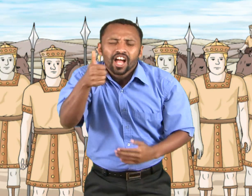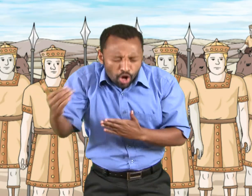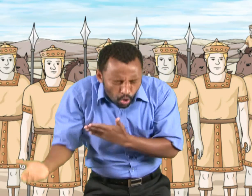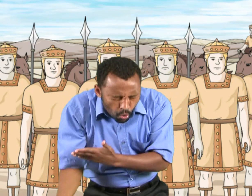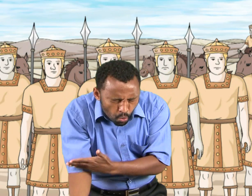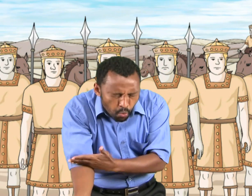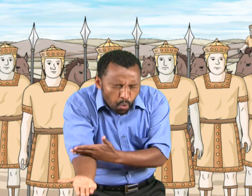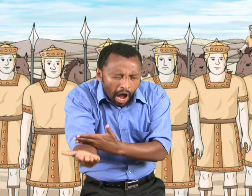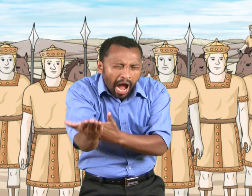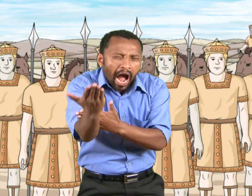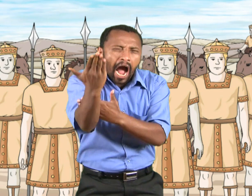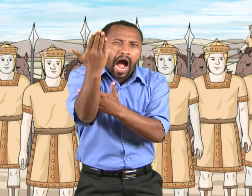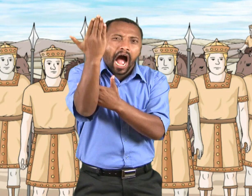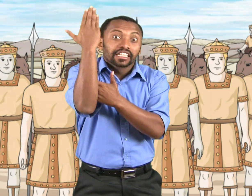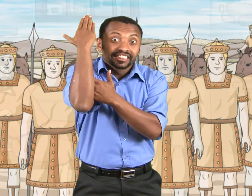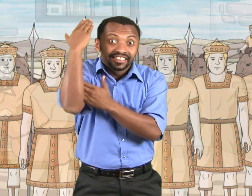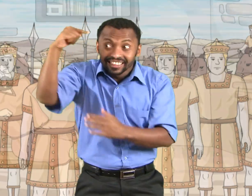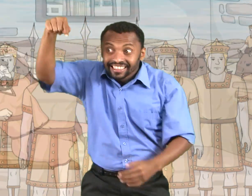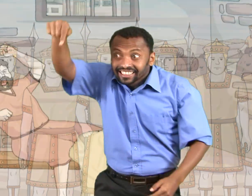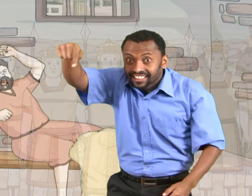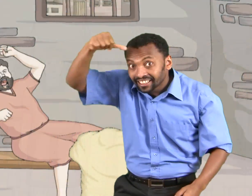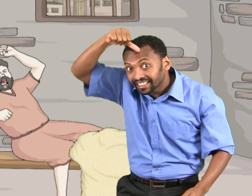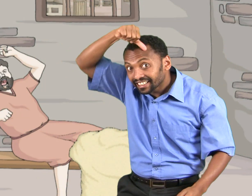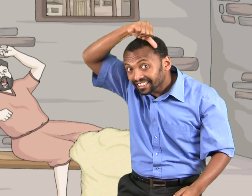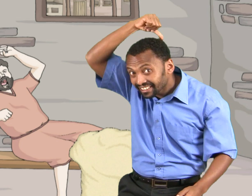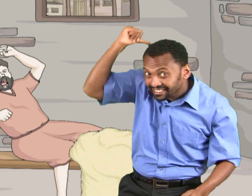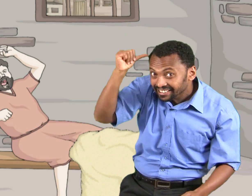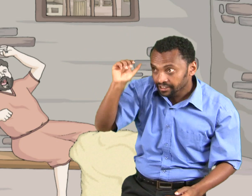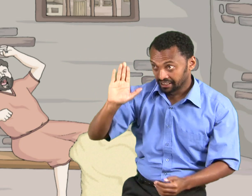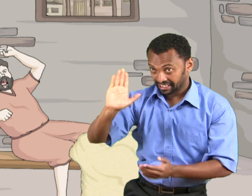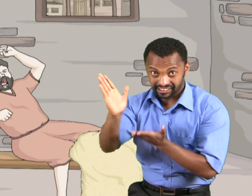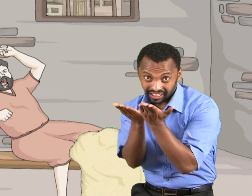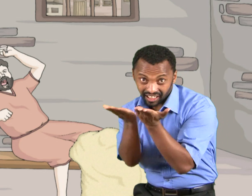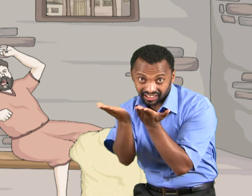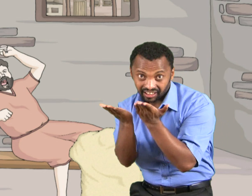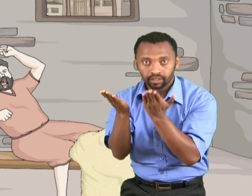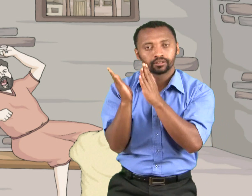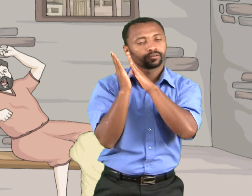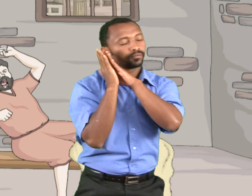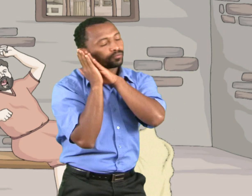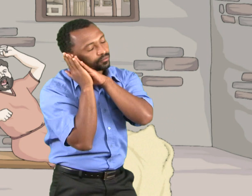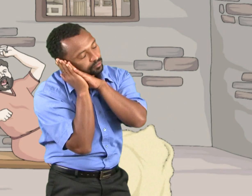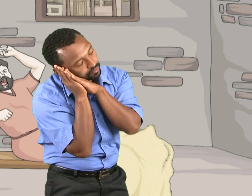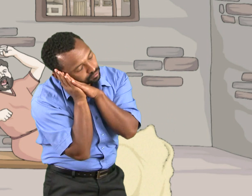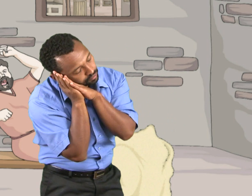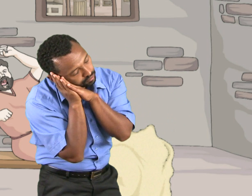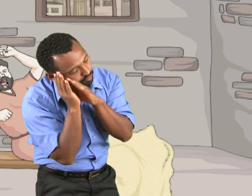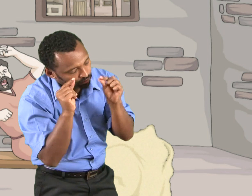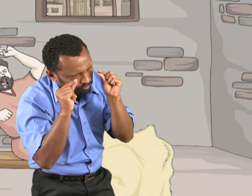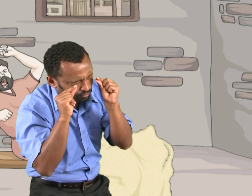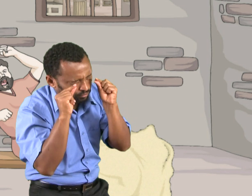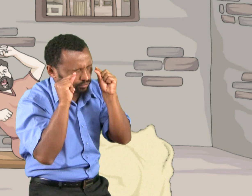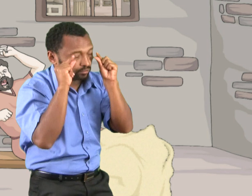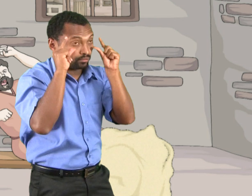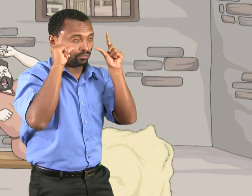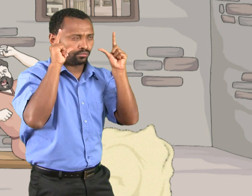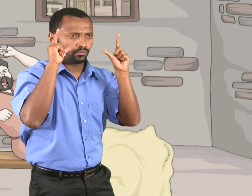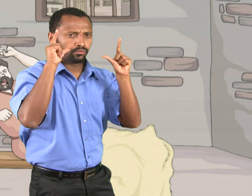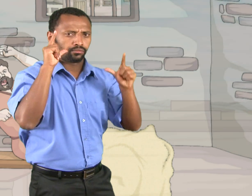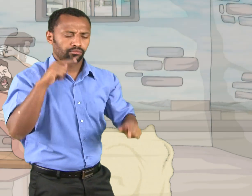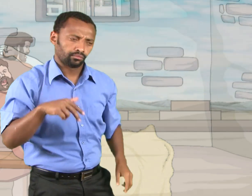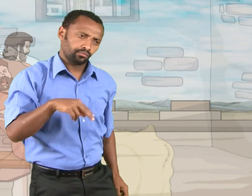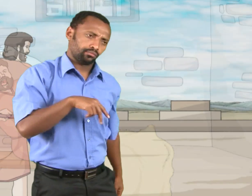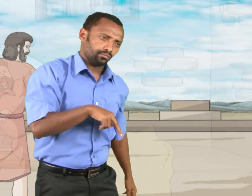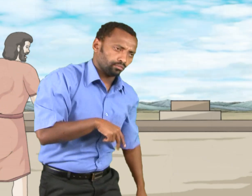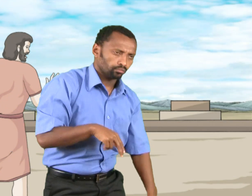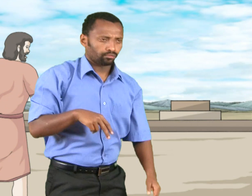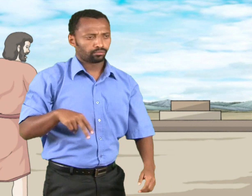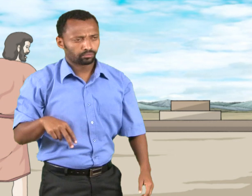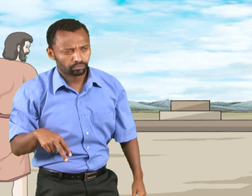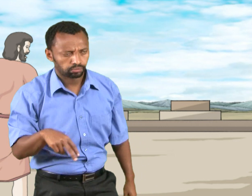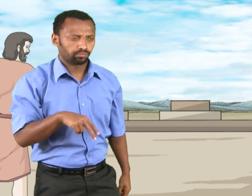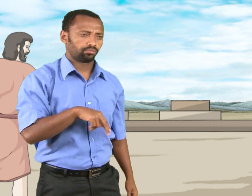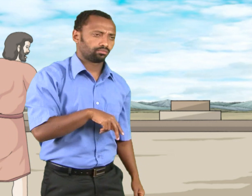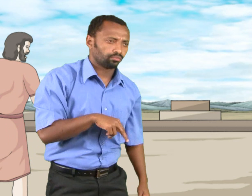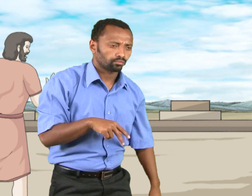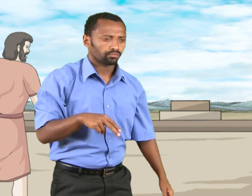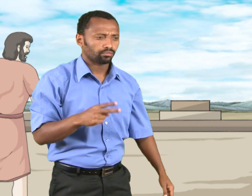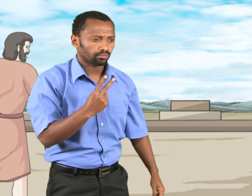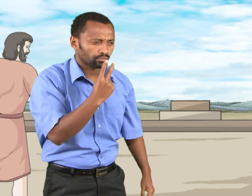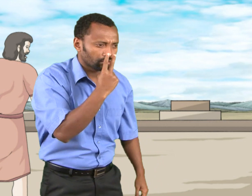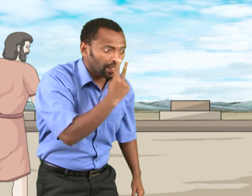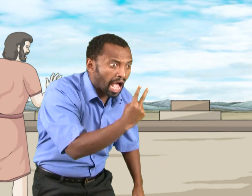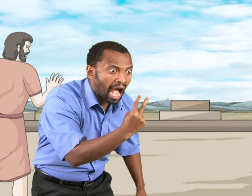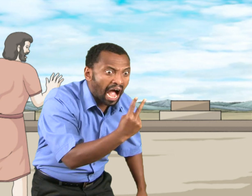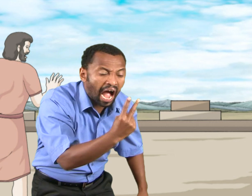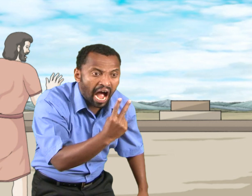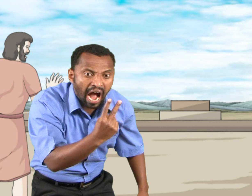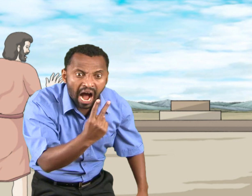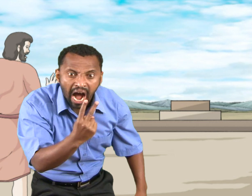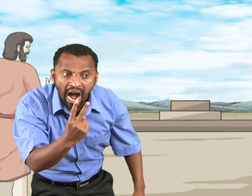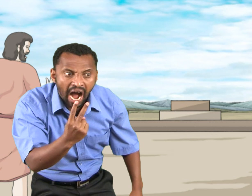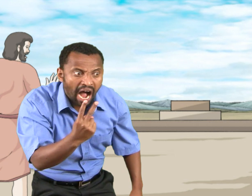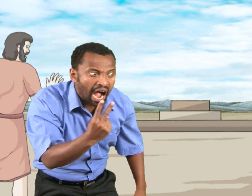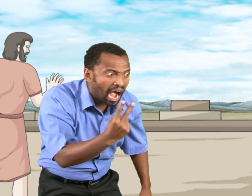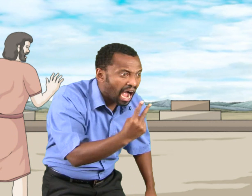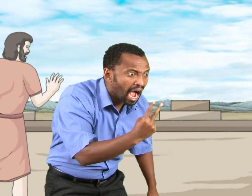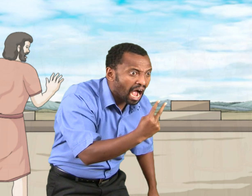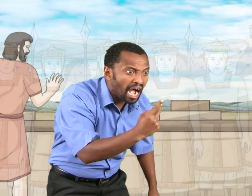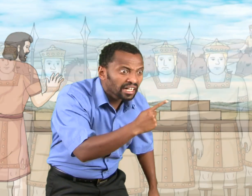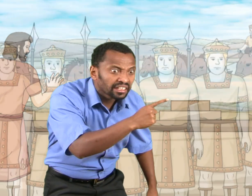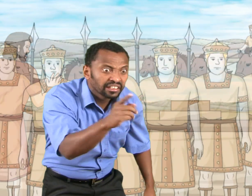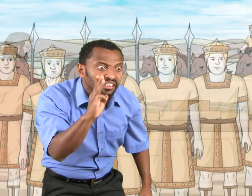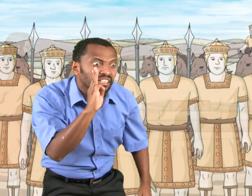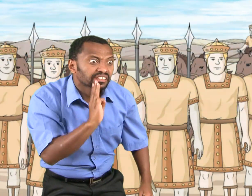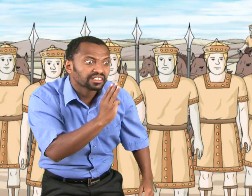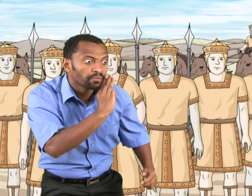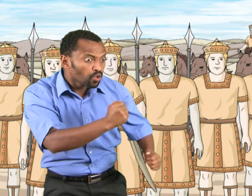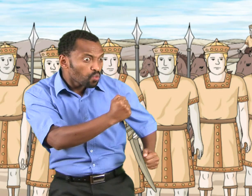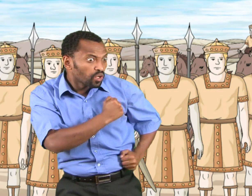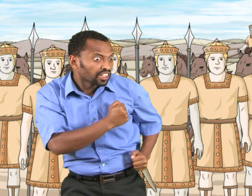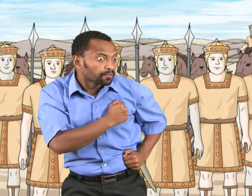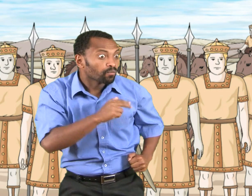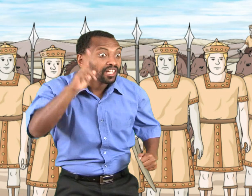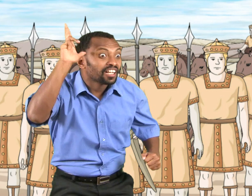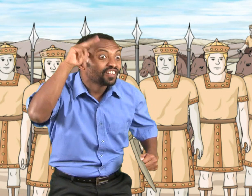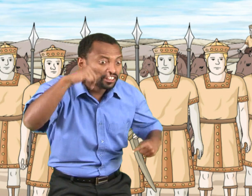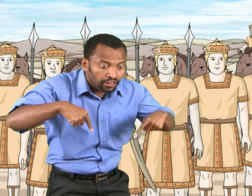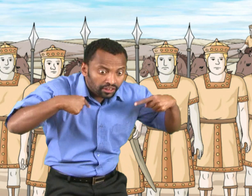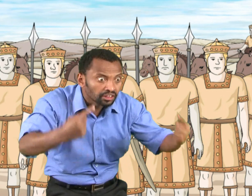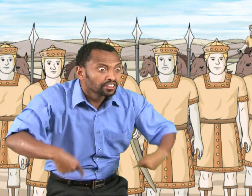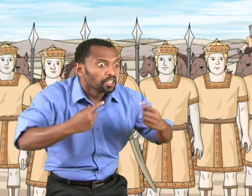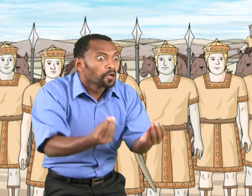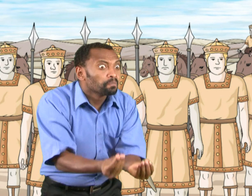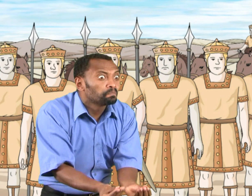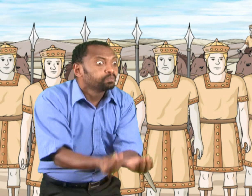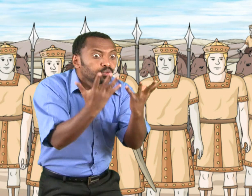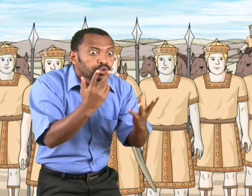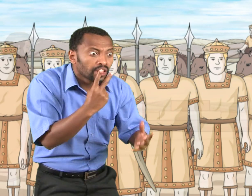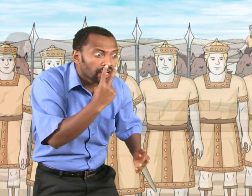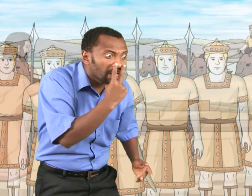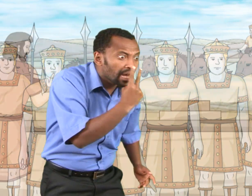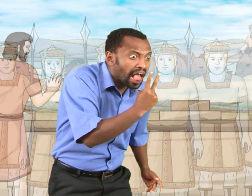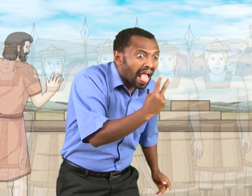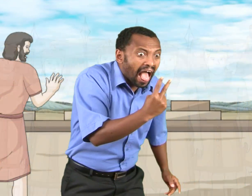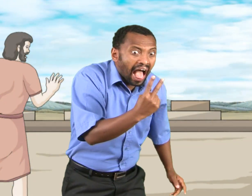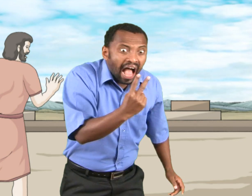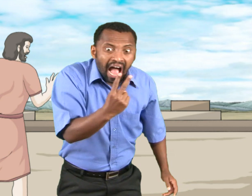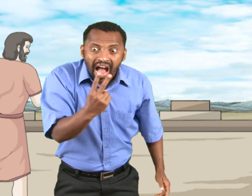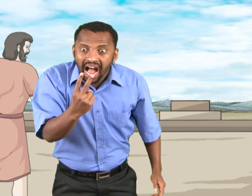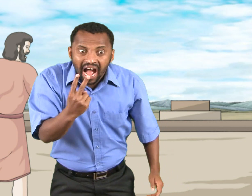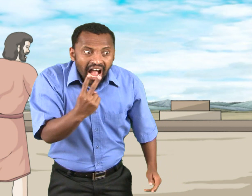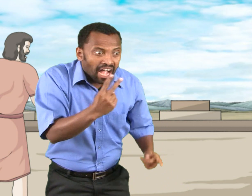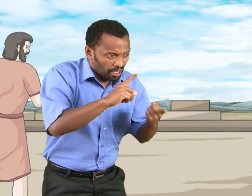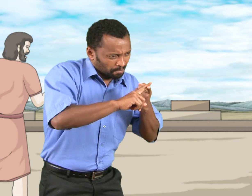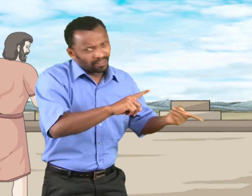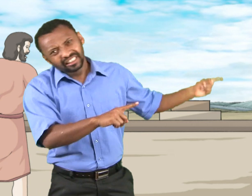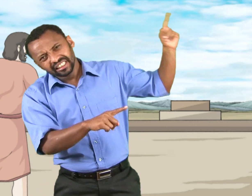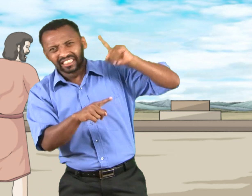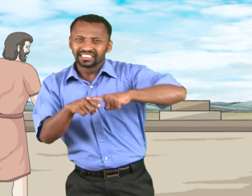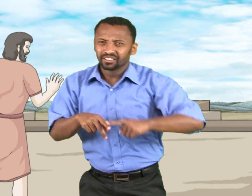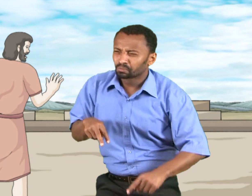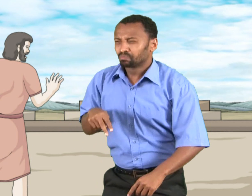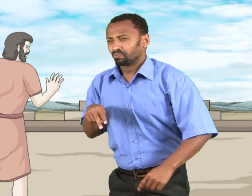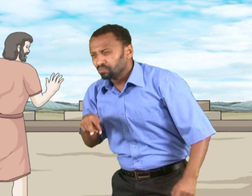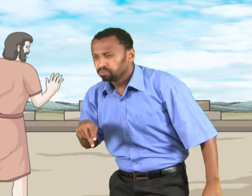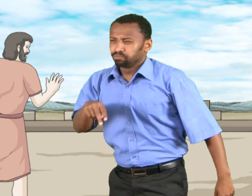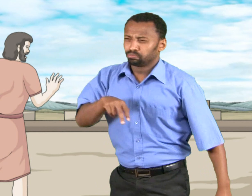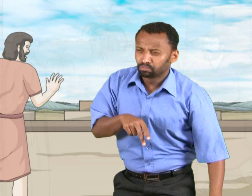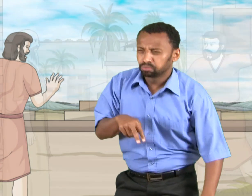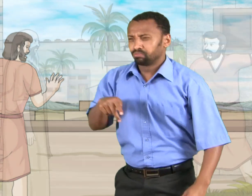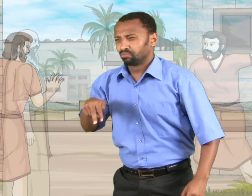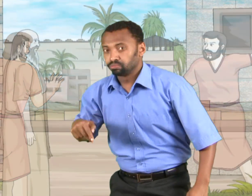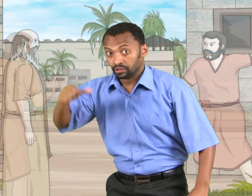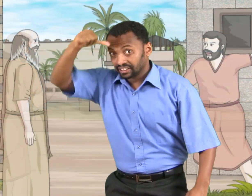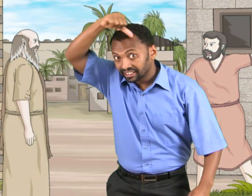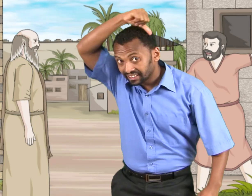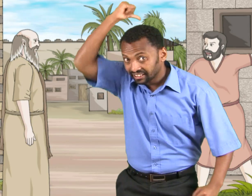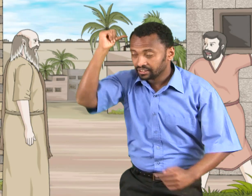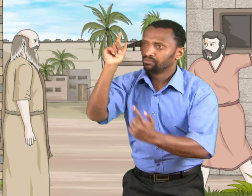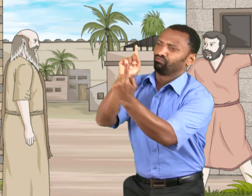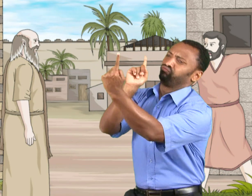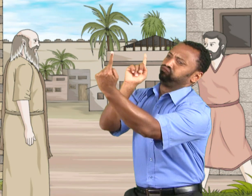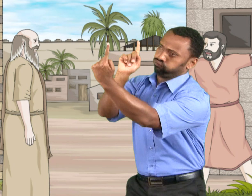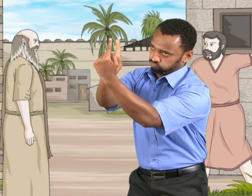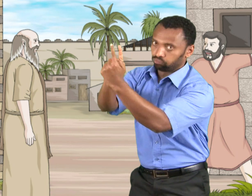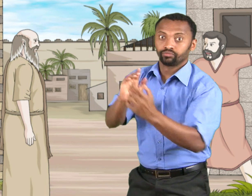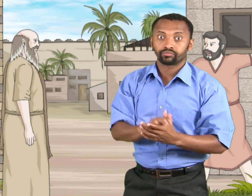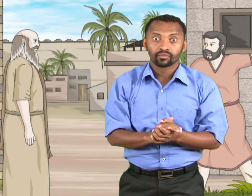When the servant of the man of God got up and went out early in the morning, an army with horses and chariots had surrounded the city.